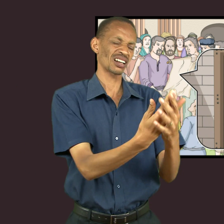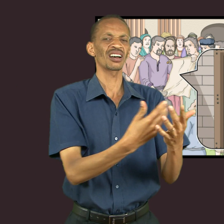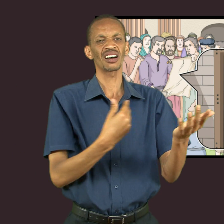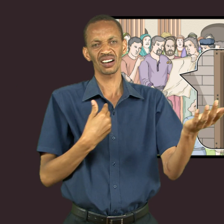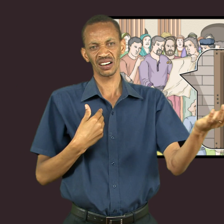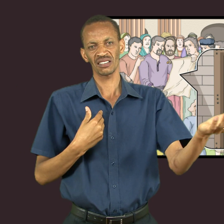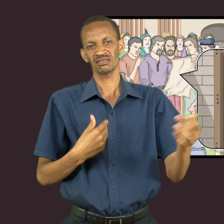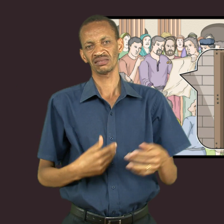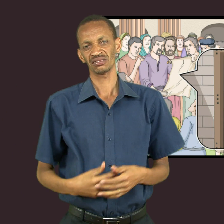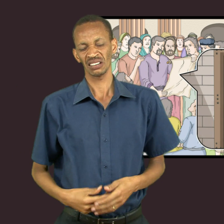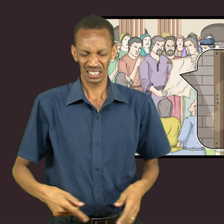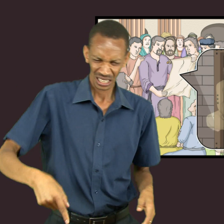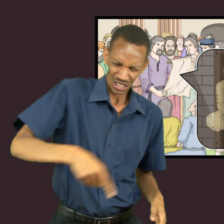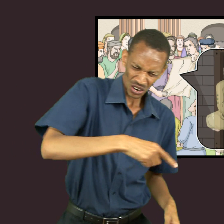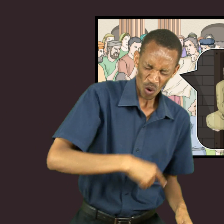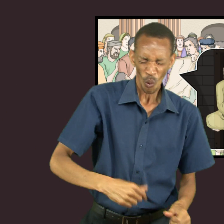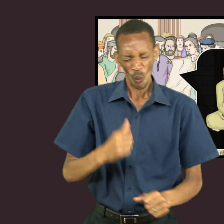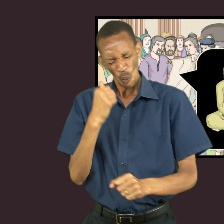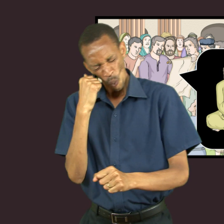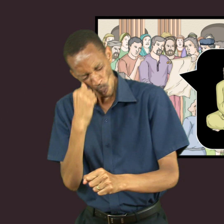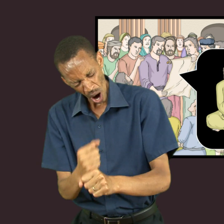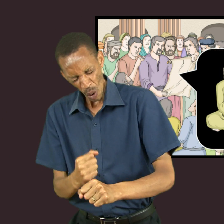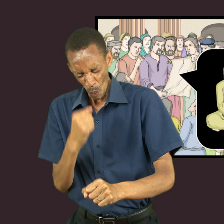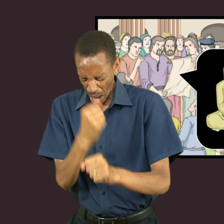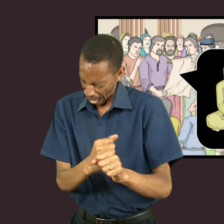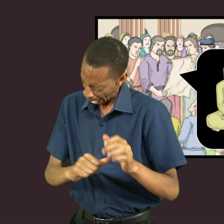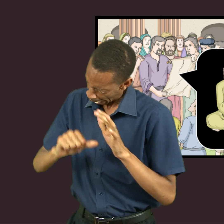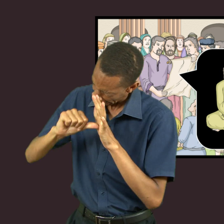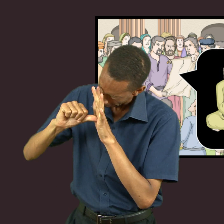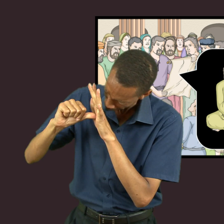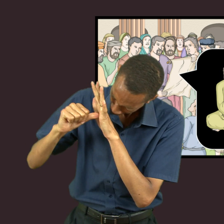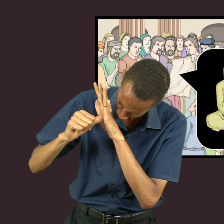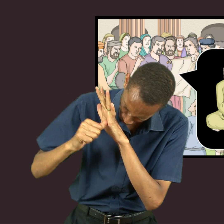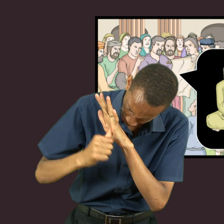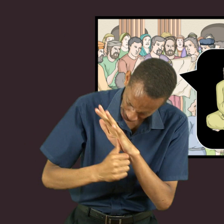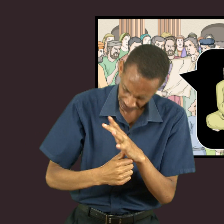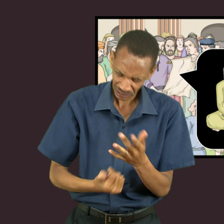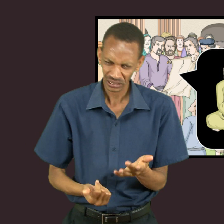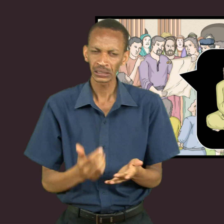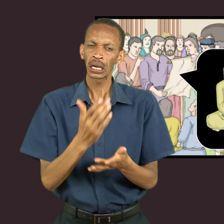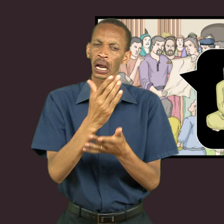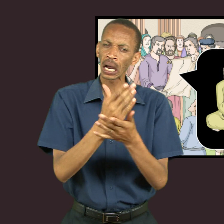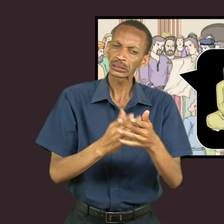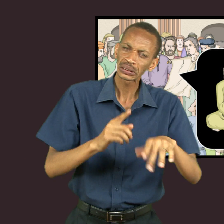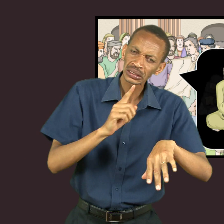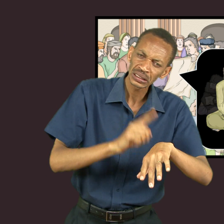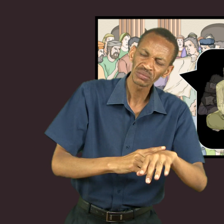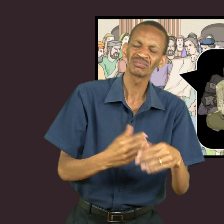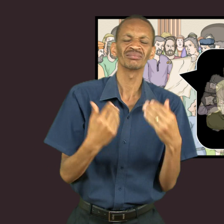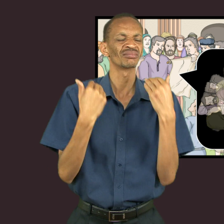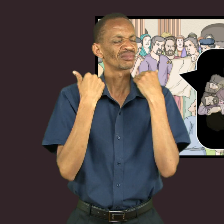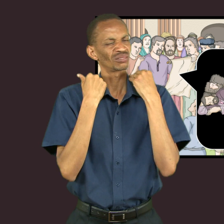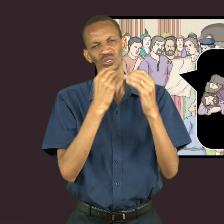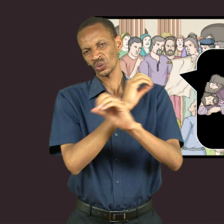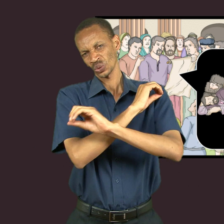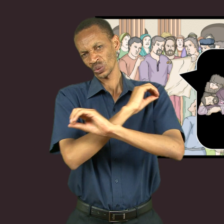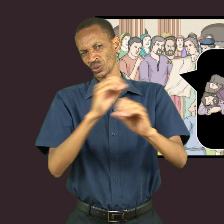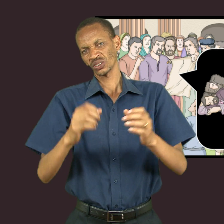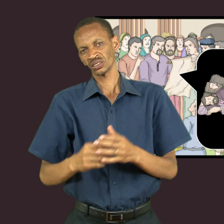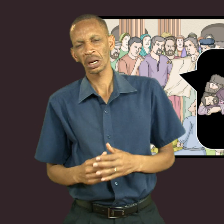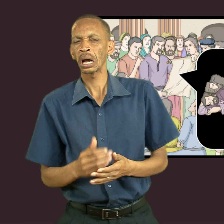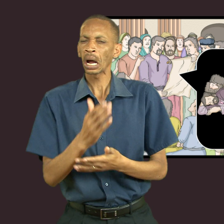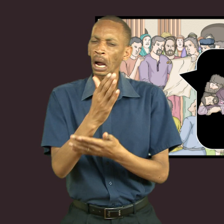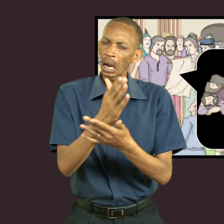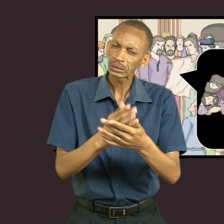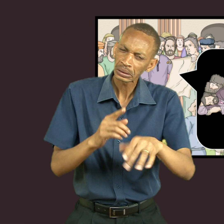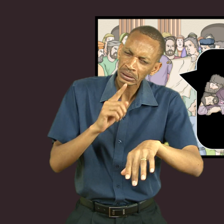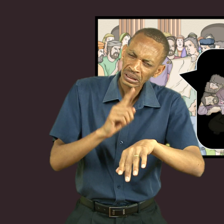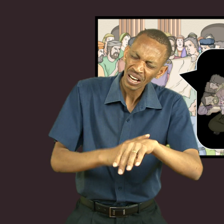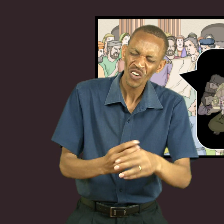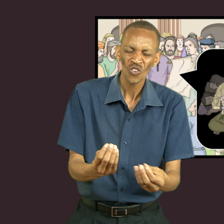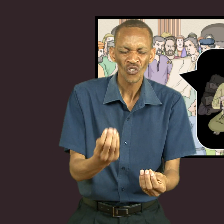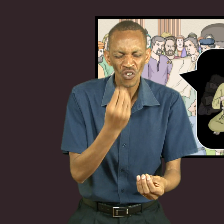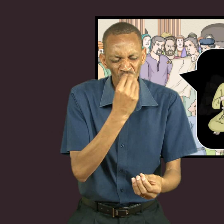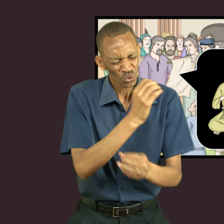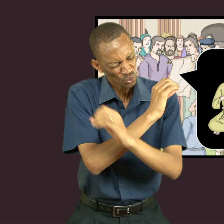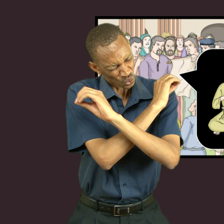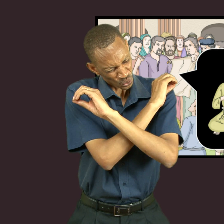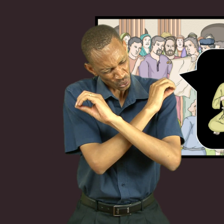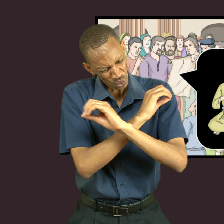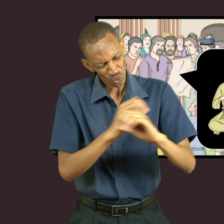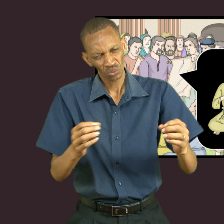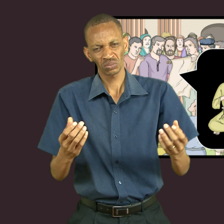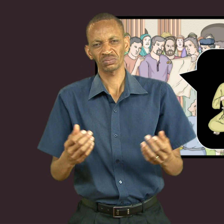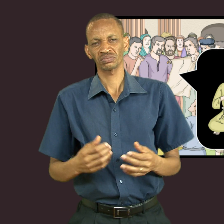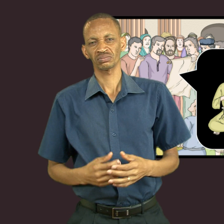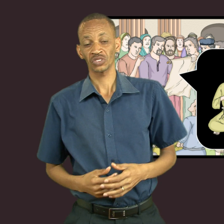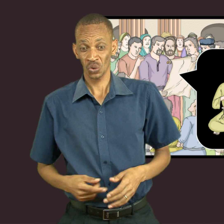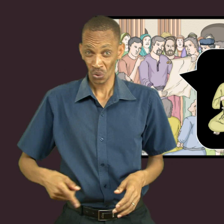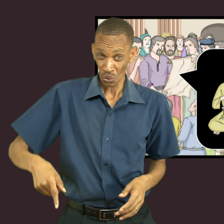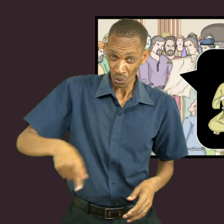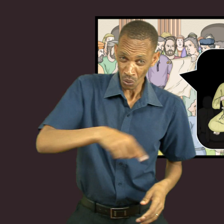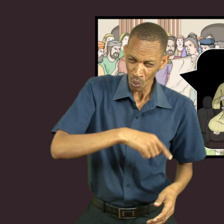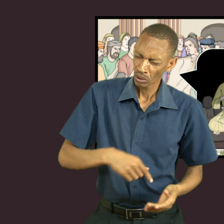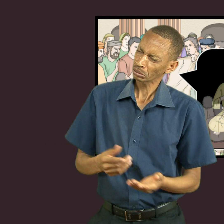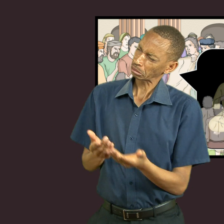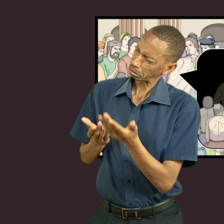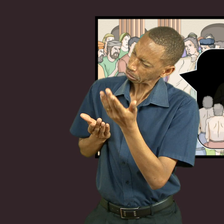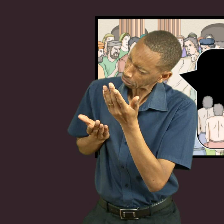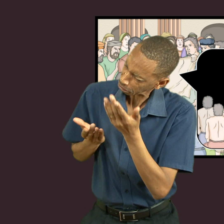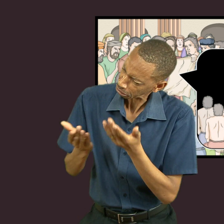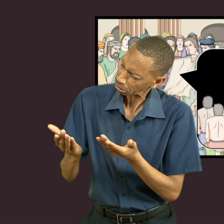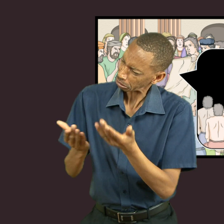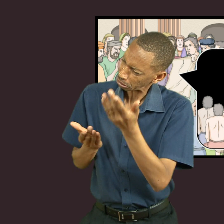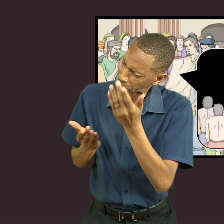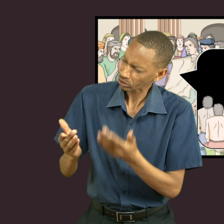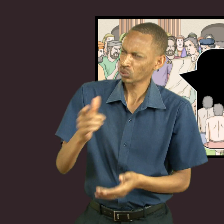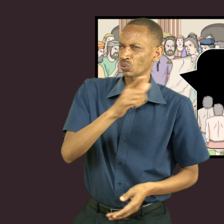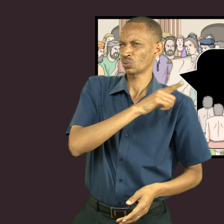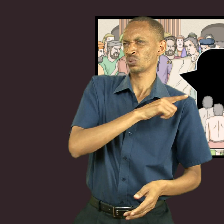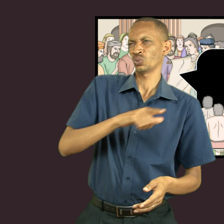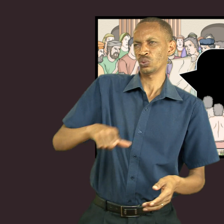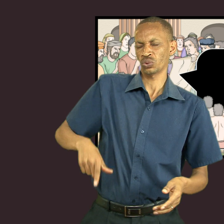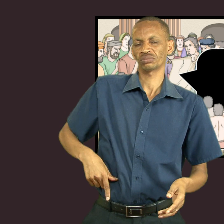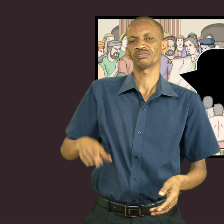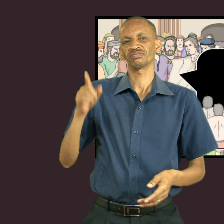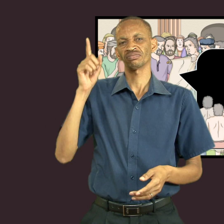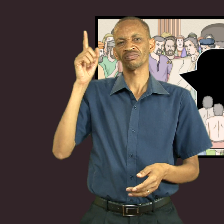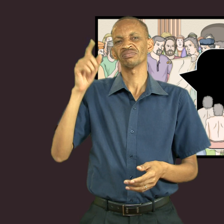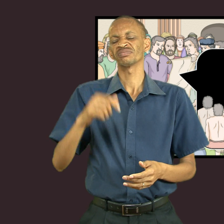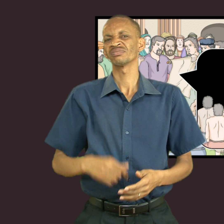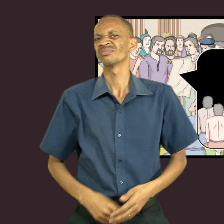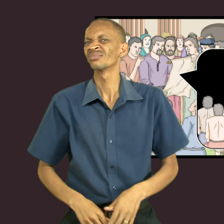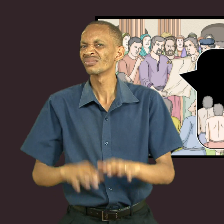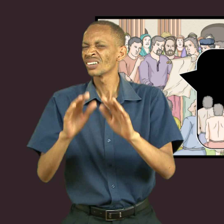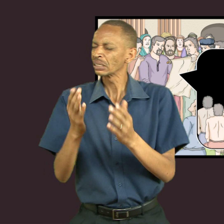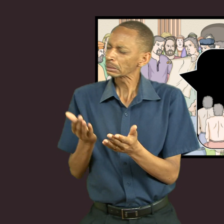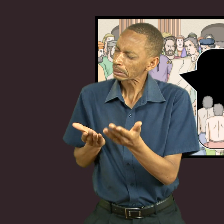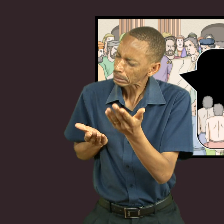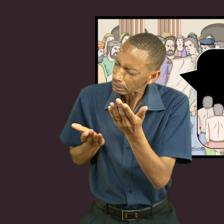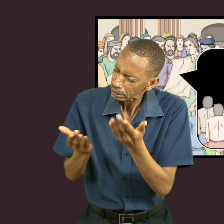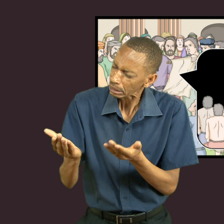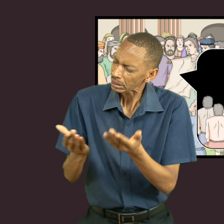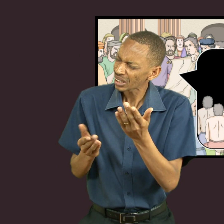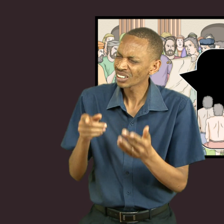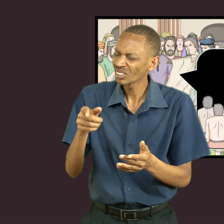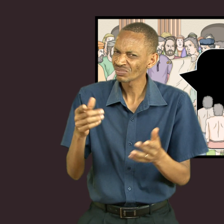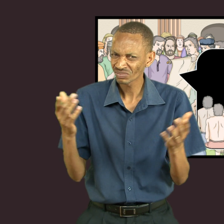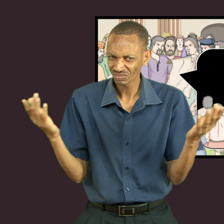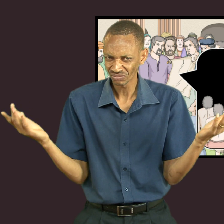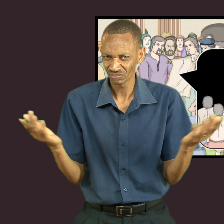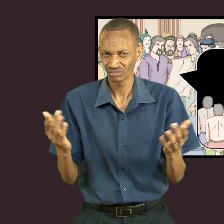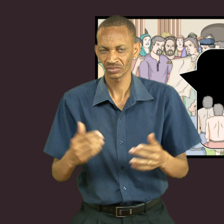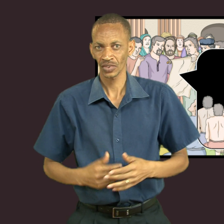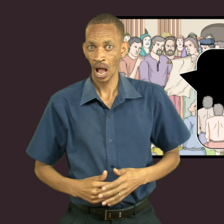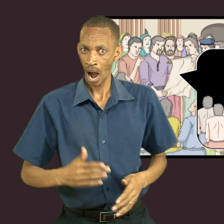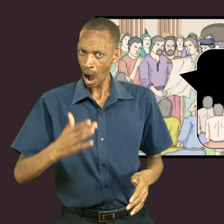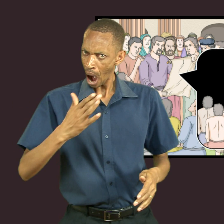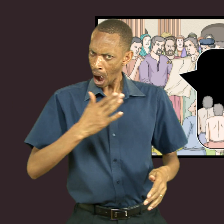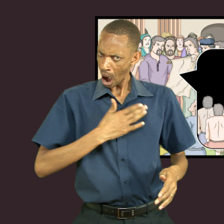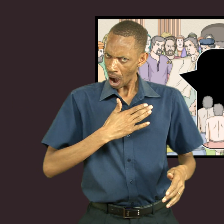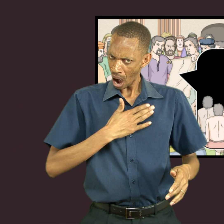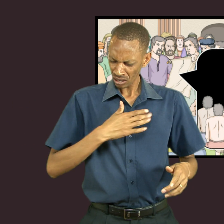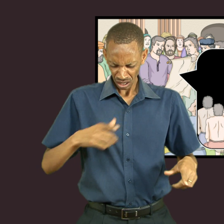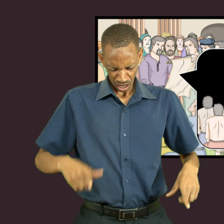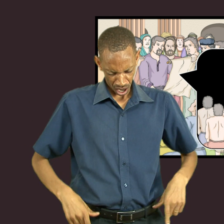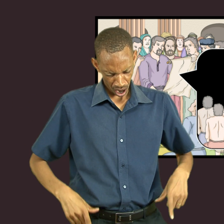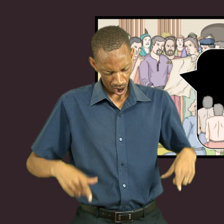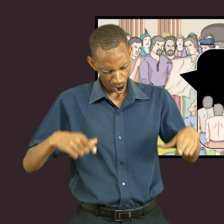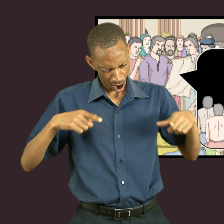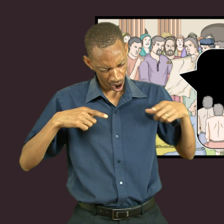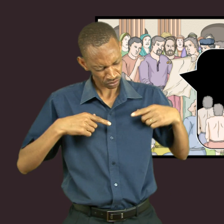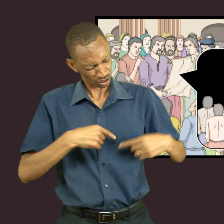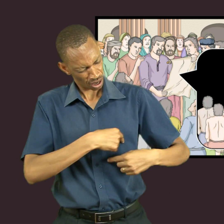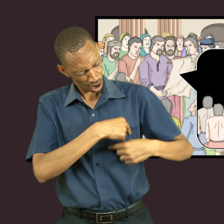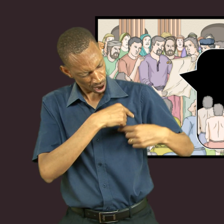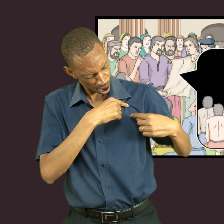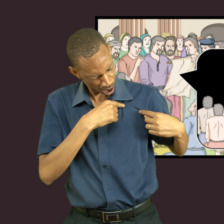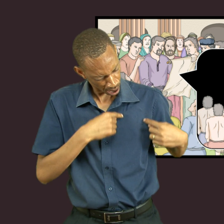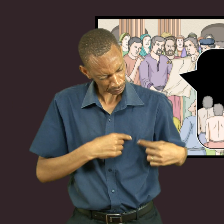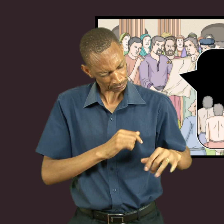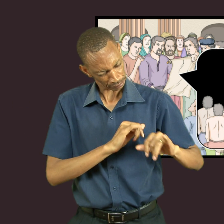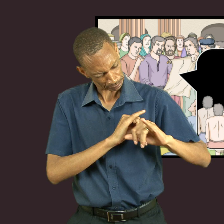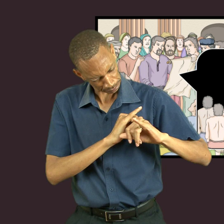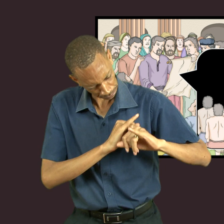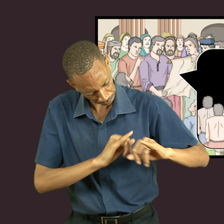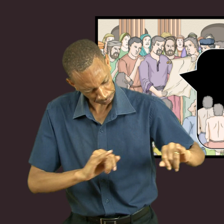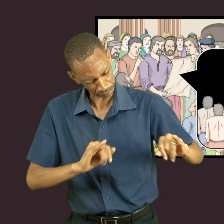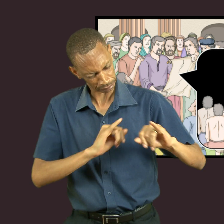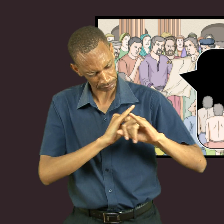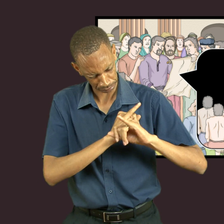in labor, sleepless nights, and hunger;